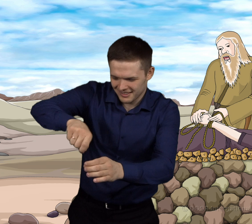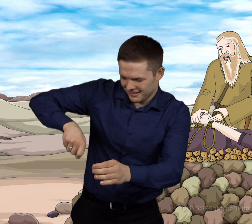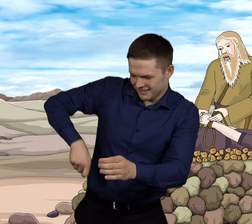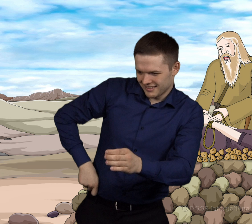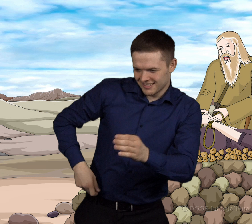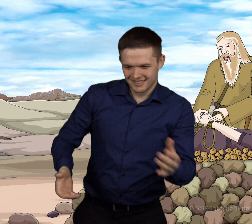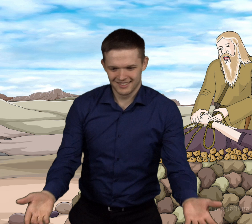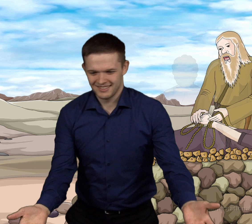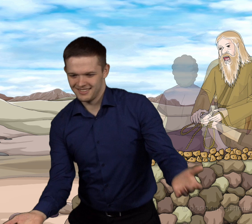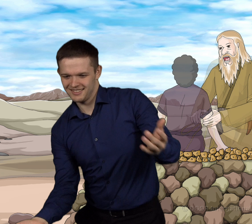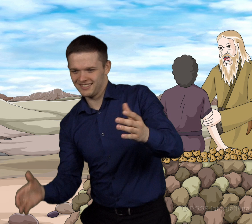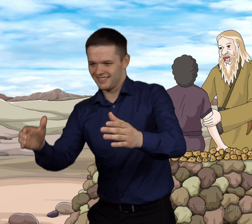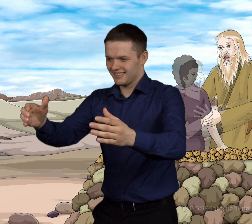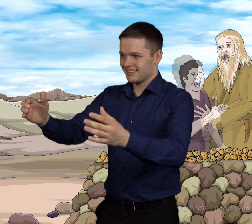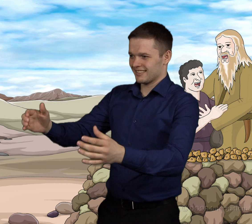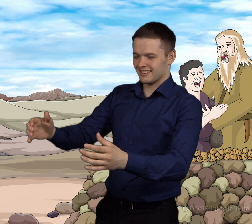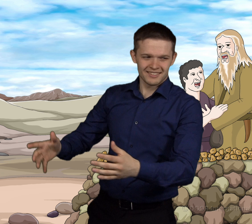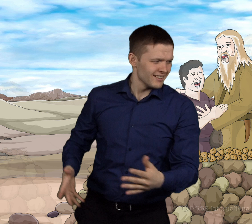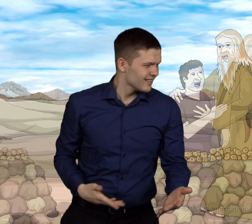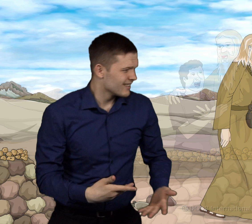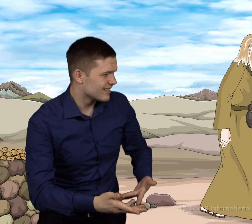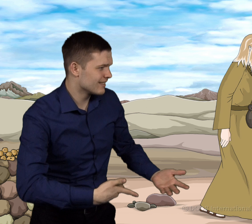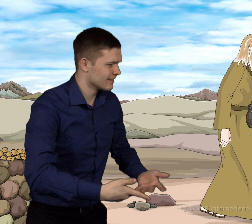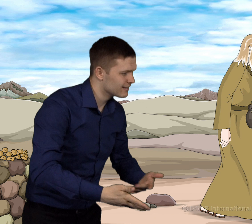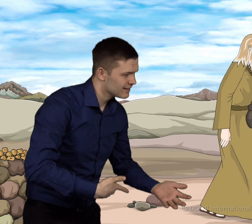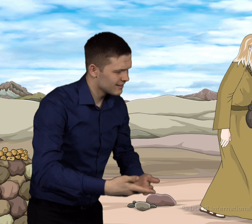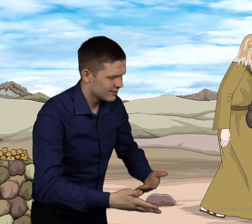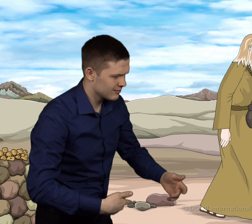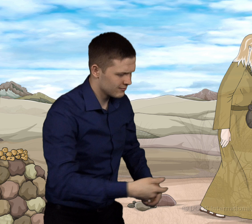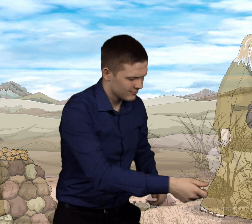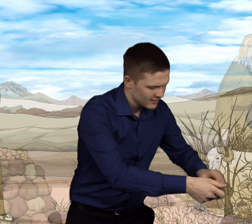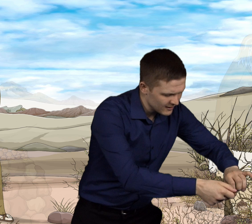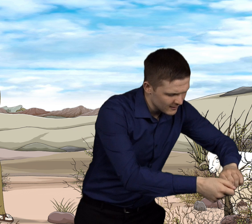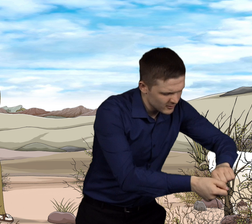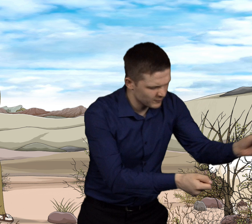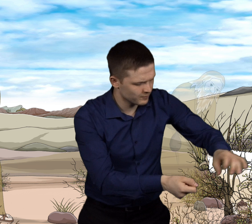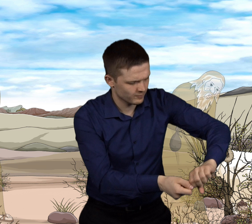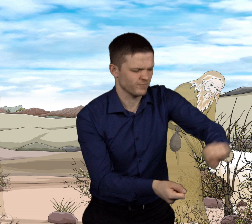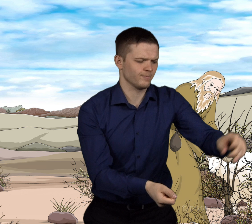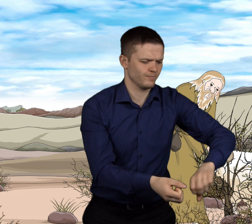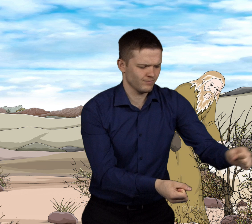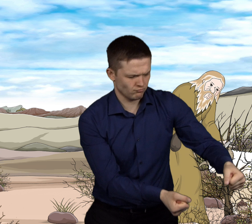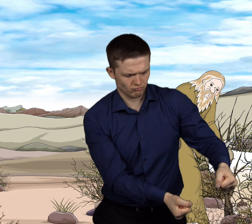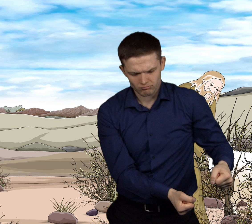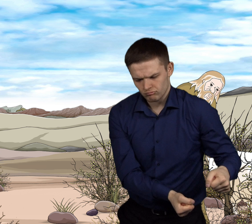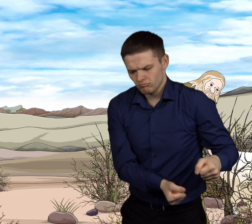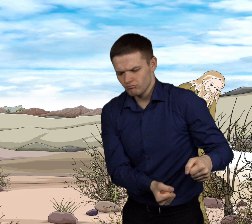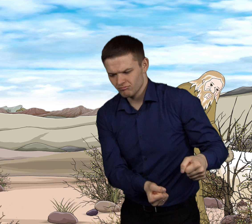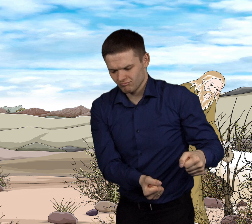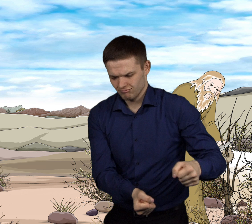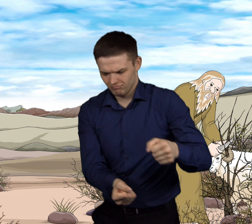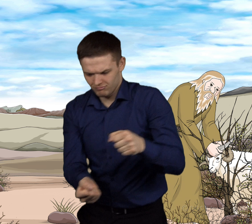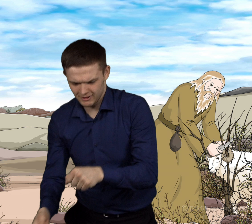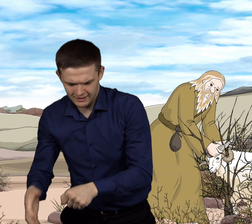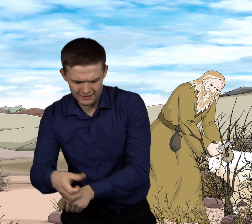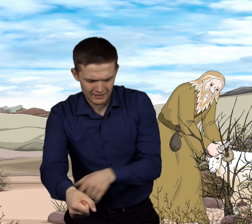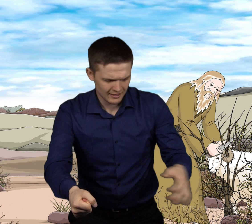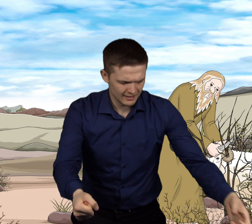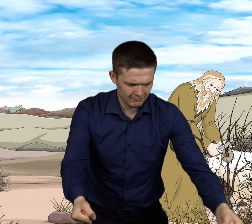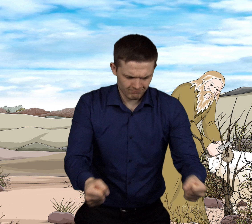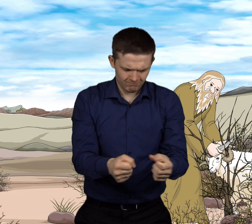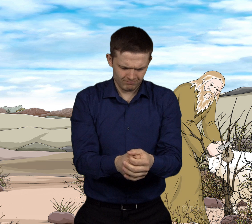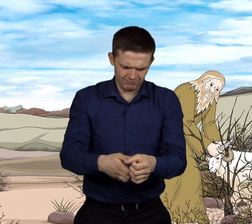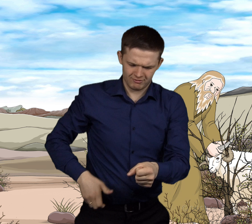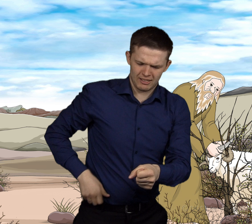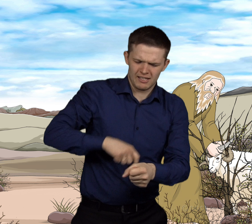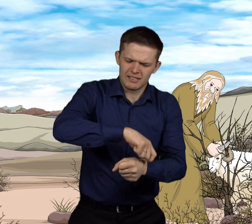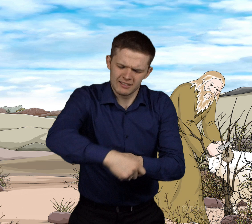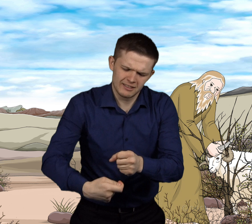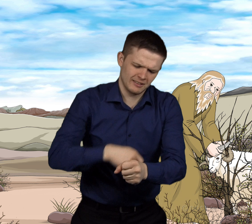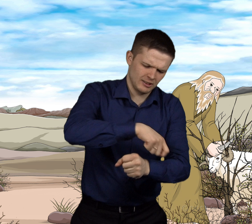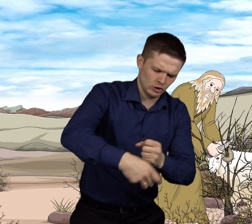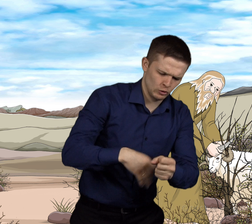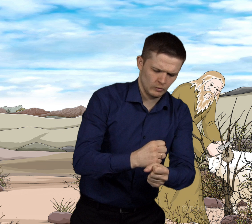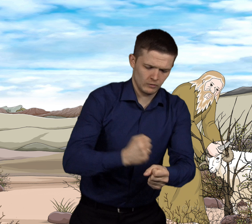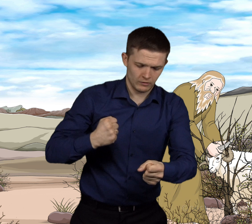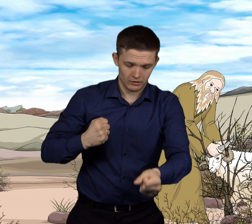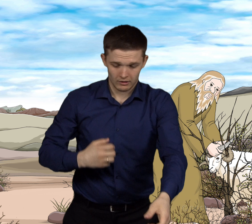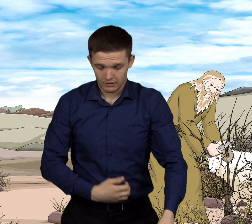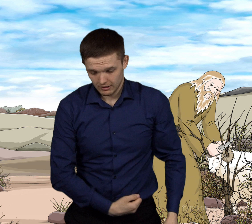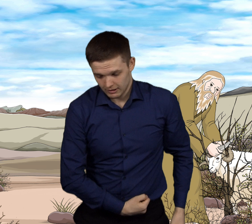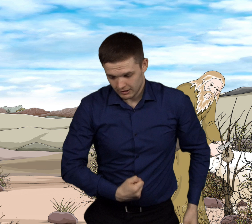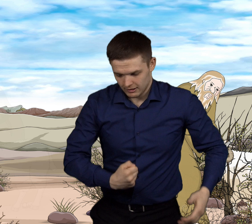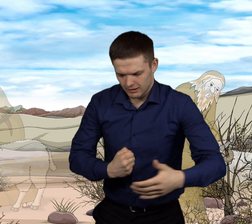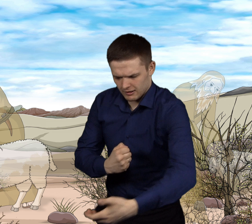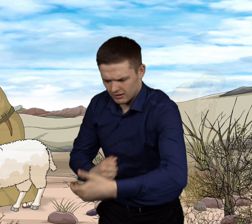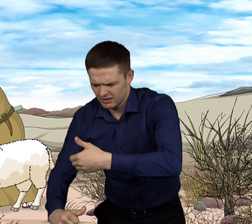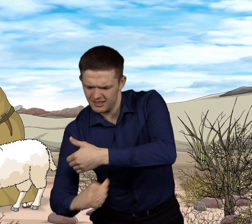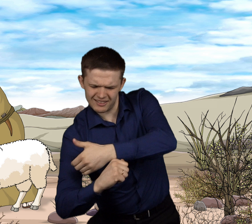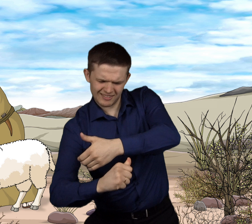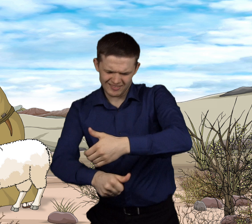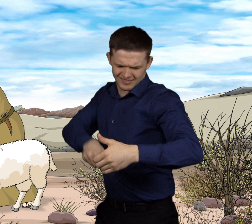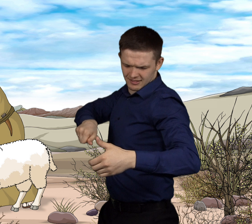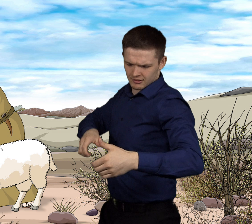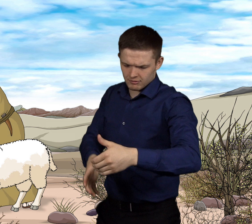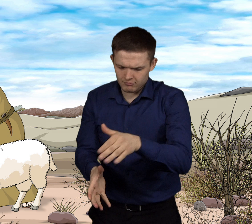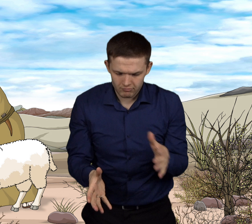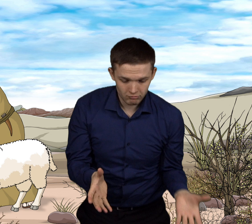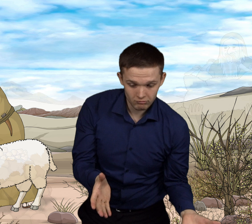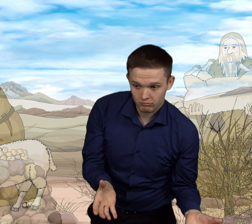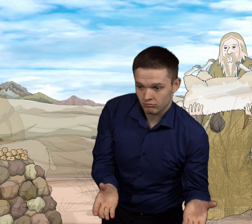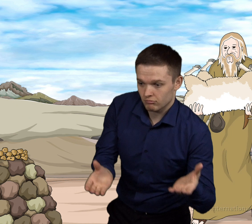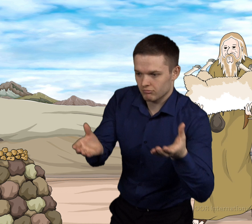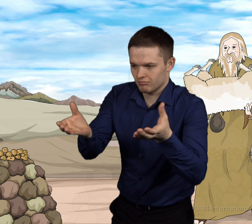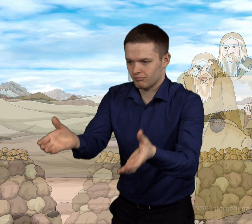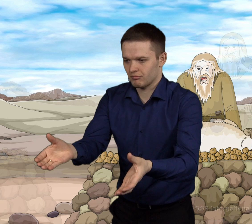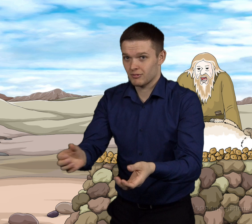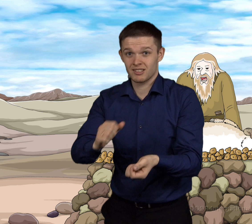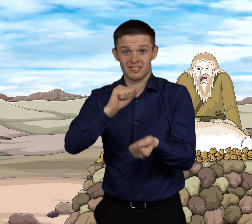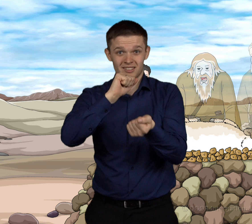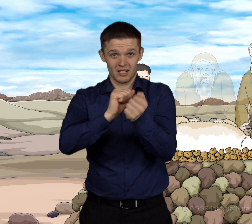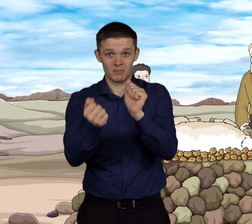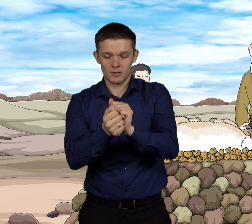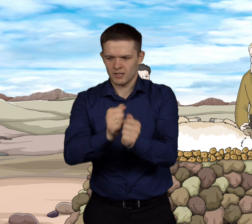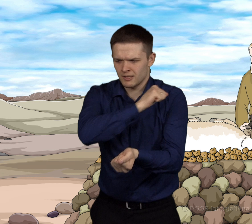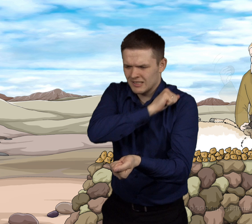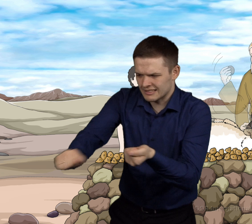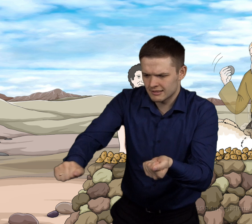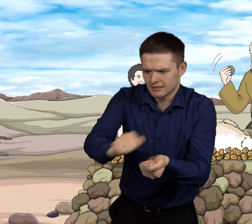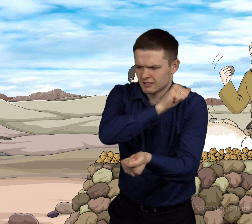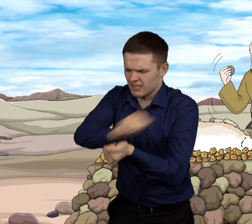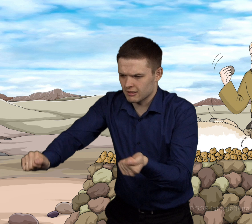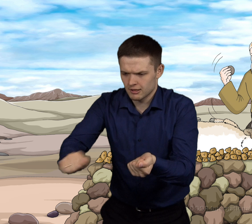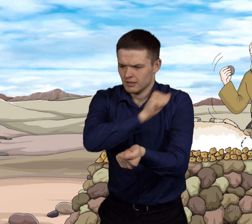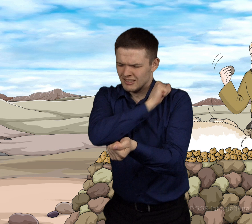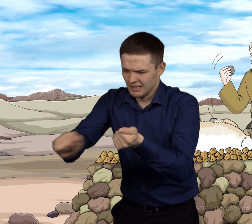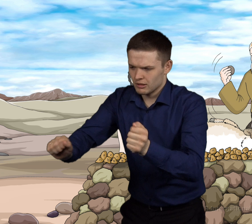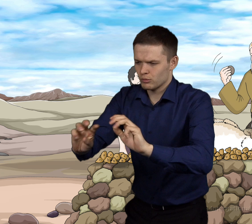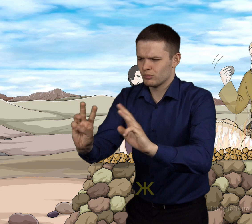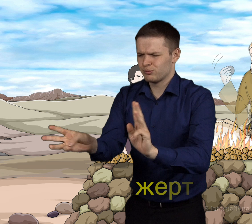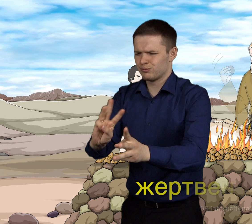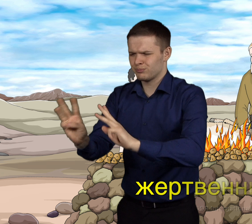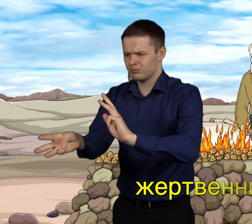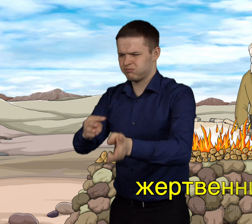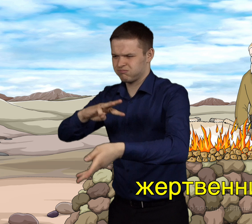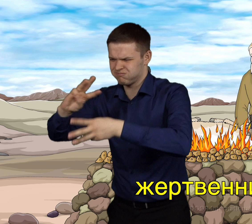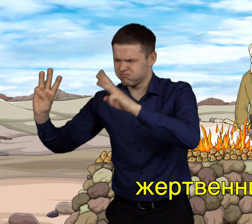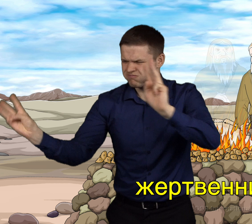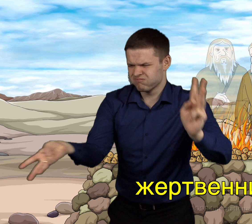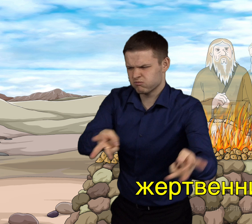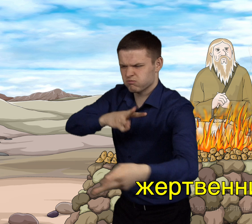So he went and took the ram and offered it as a burnt offering in place of his son.